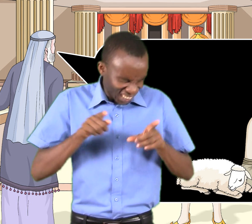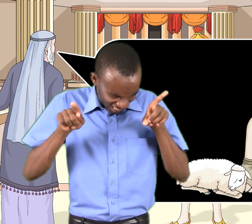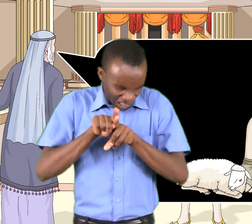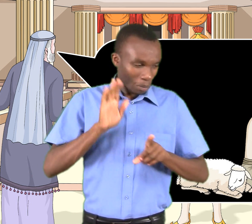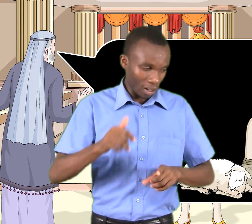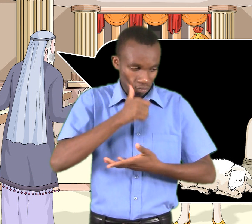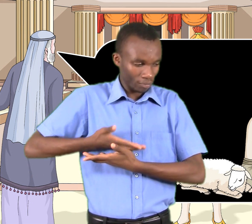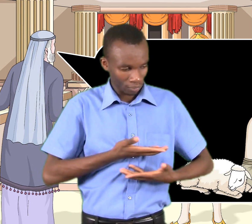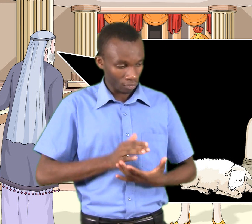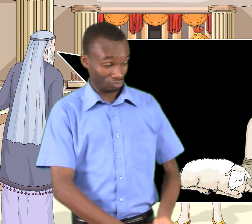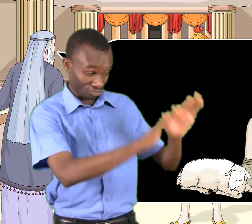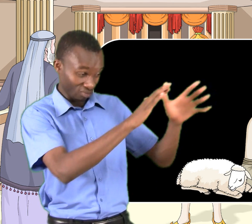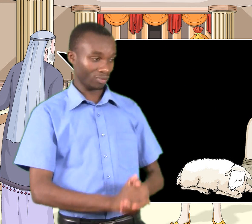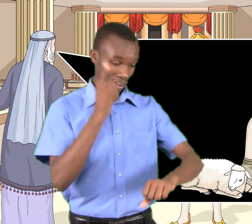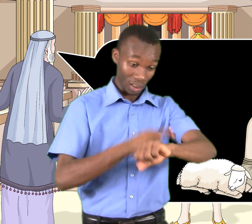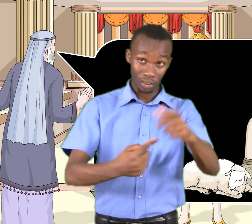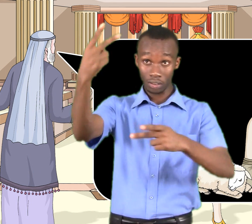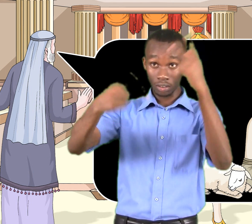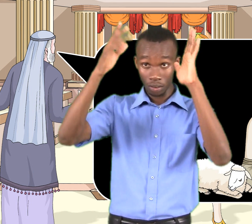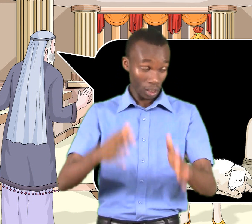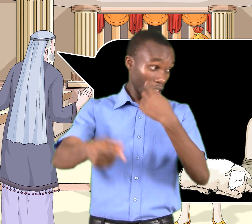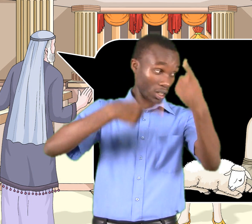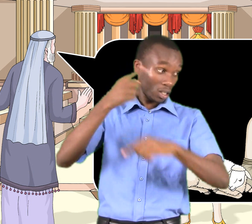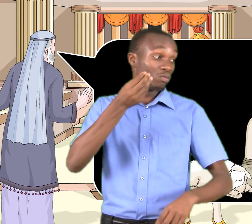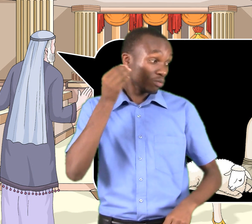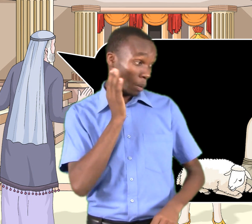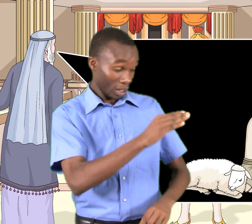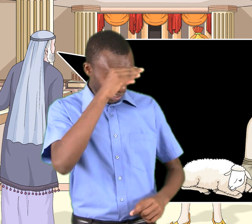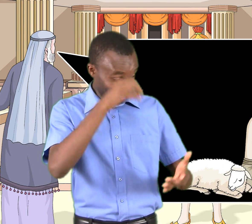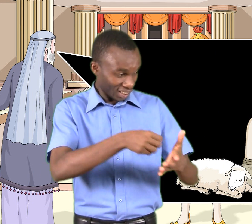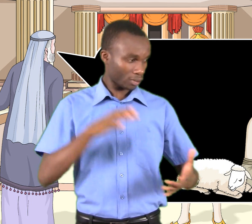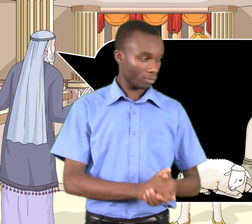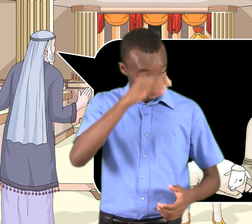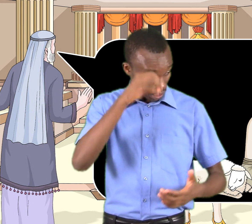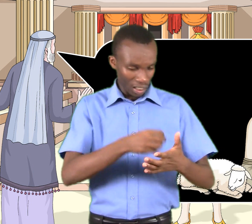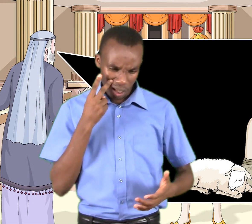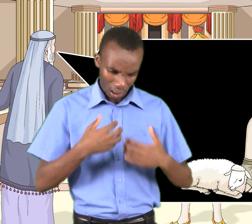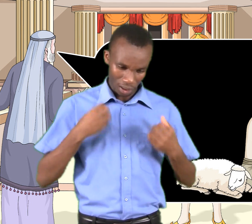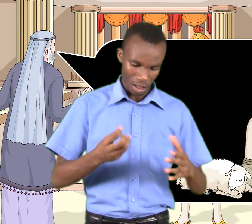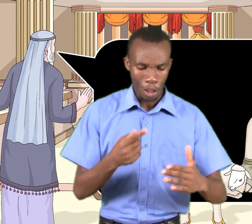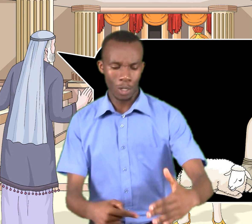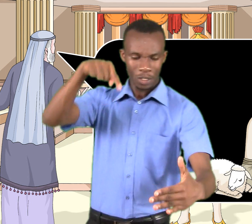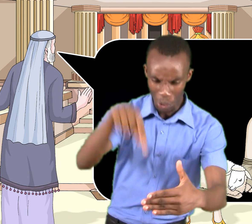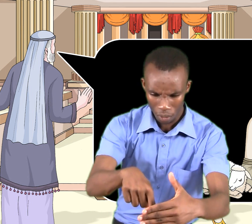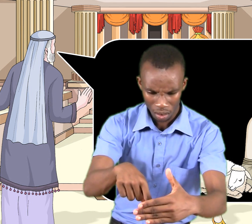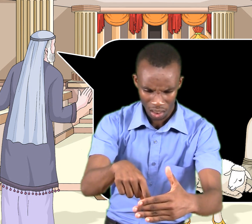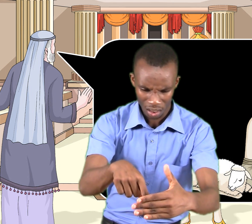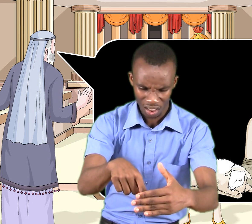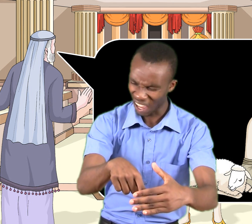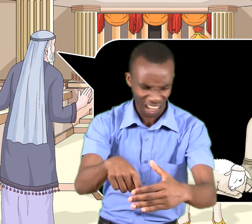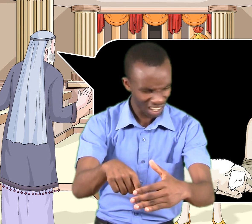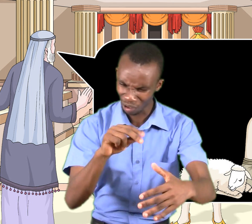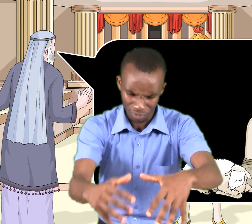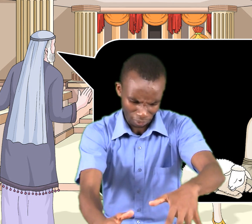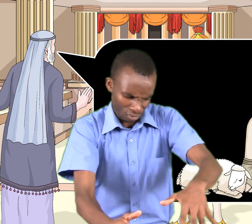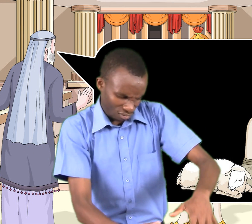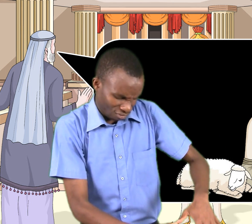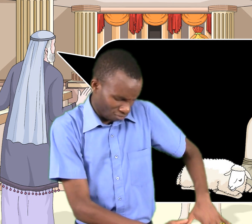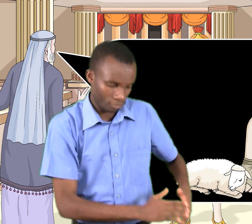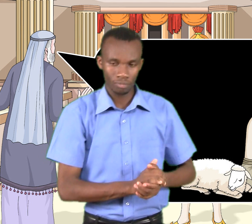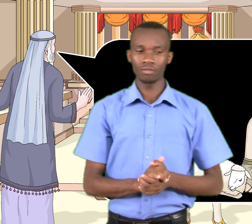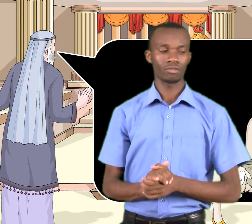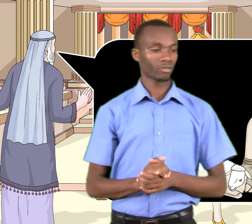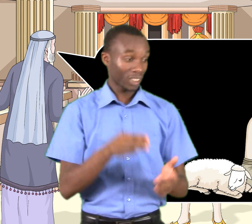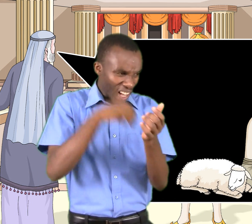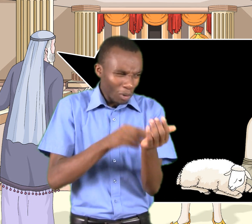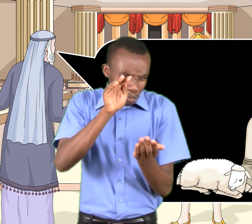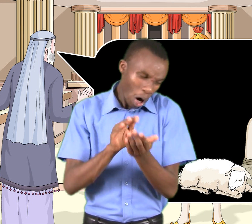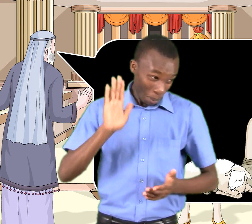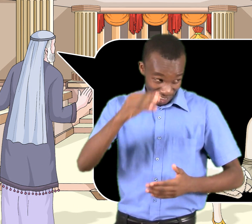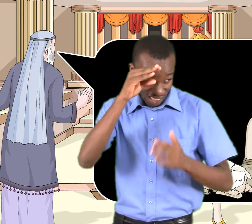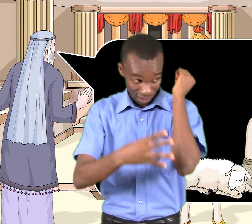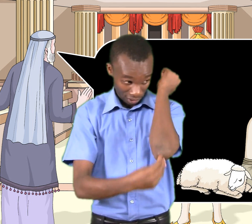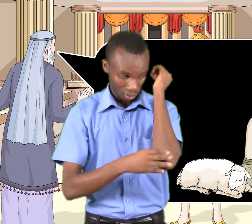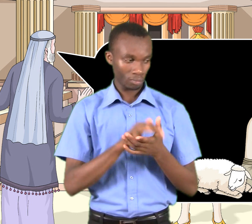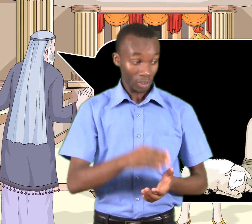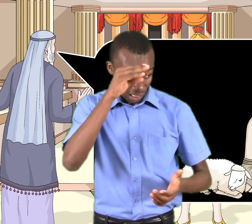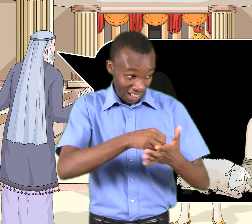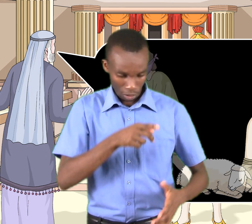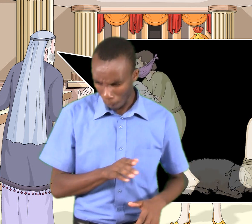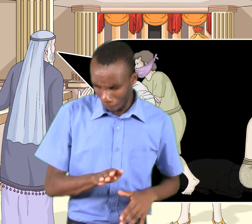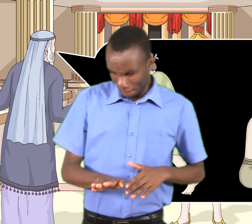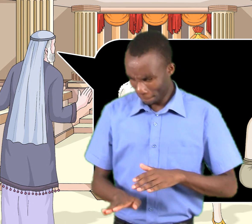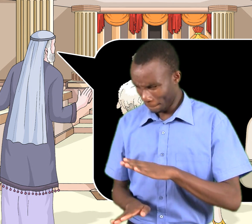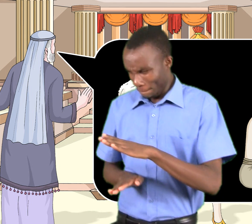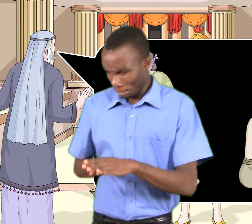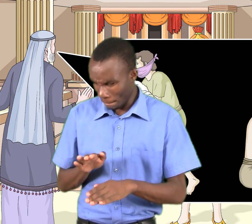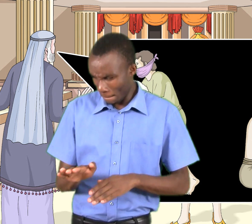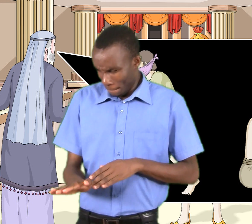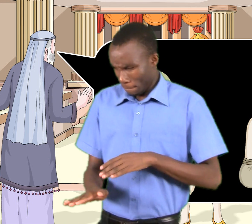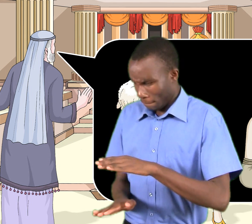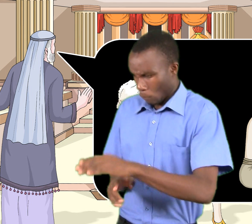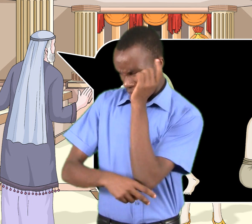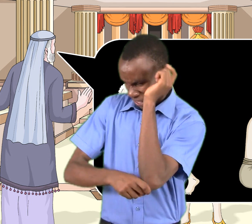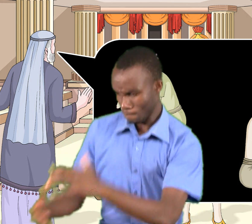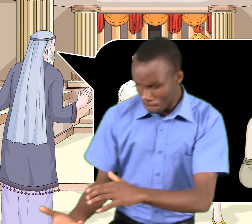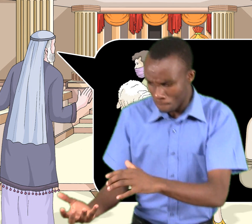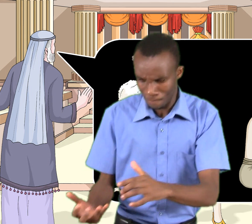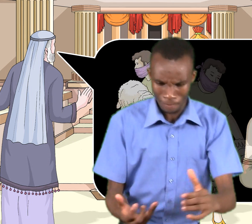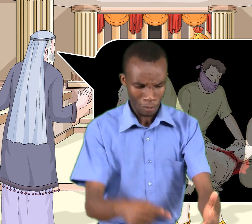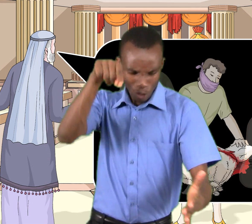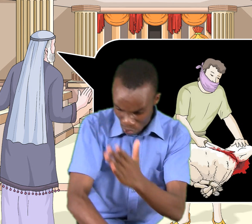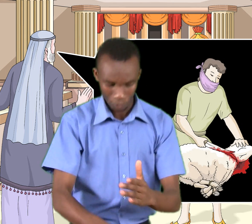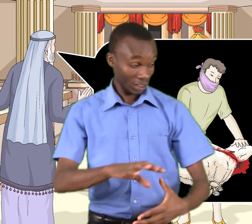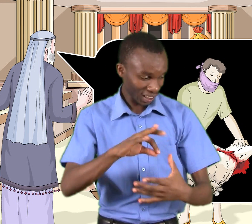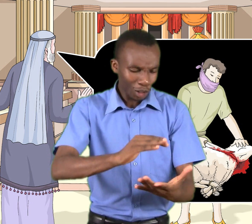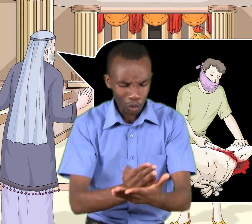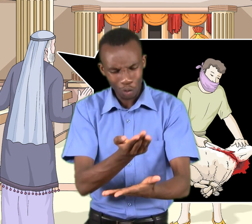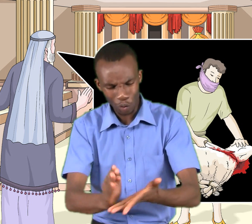Now a traveler came to the rich man, who refrained from taking one of his own sheep or cattle to prepare for the traveler who had come to him.